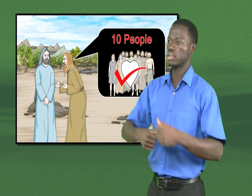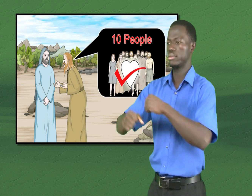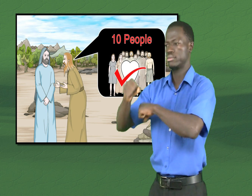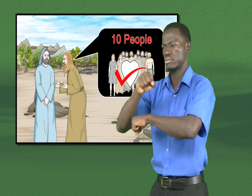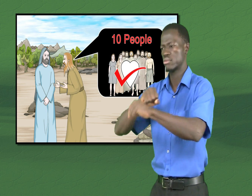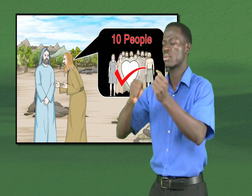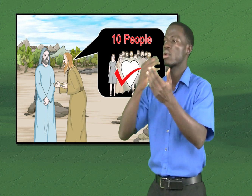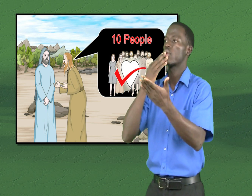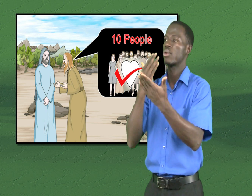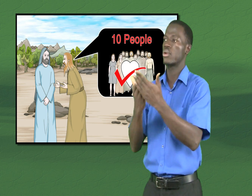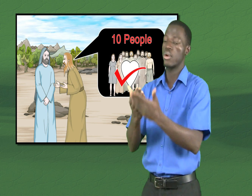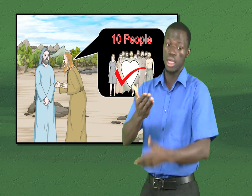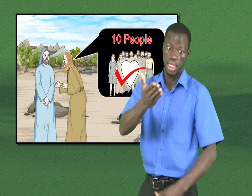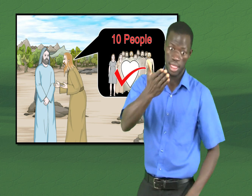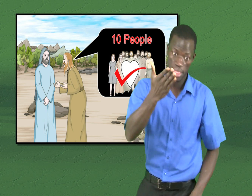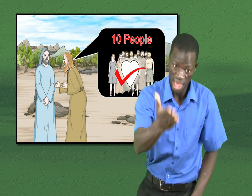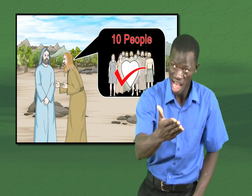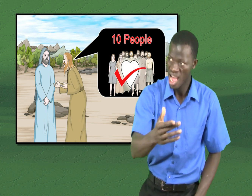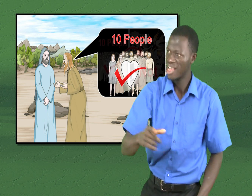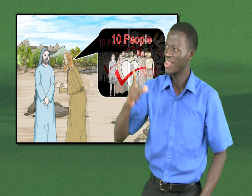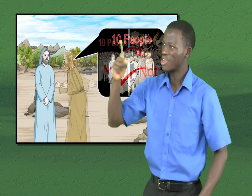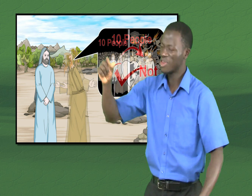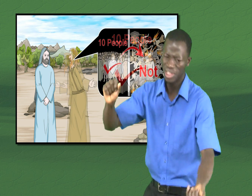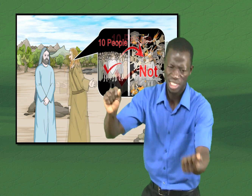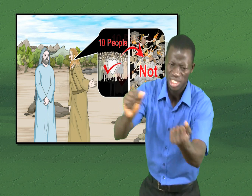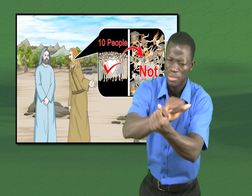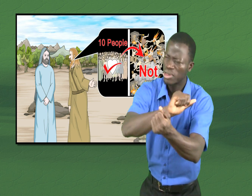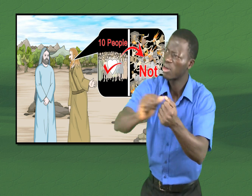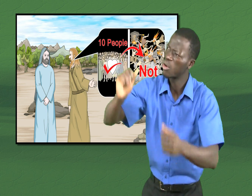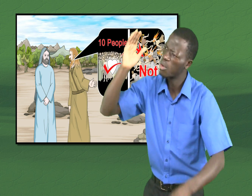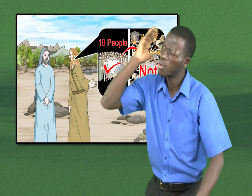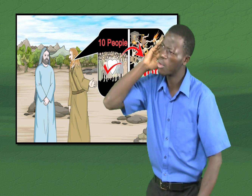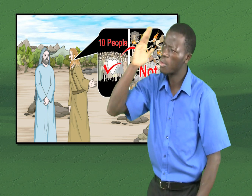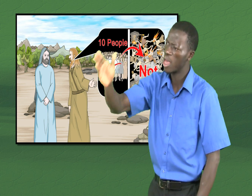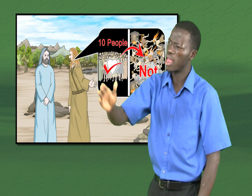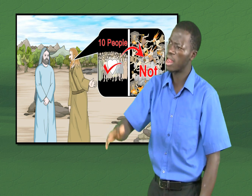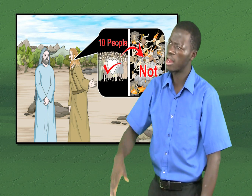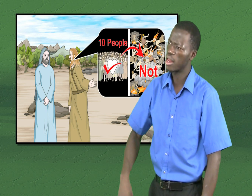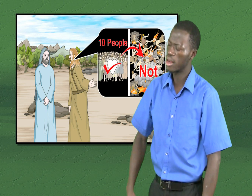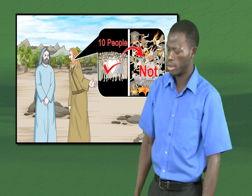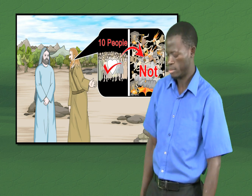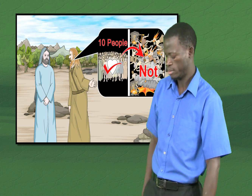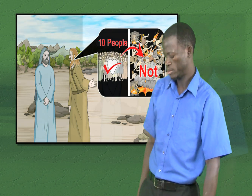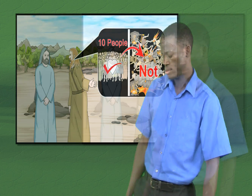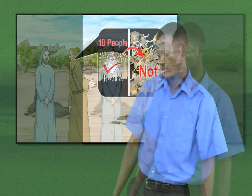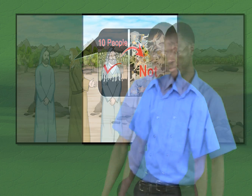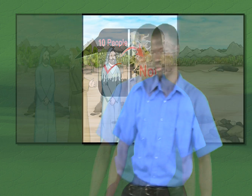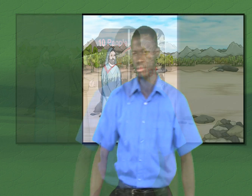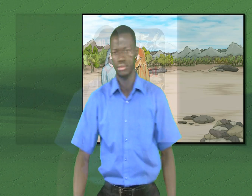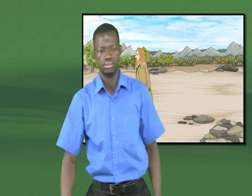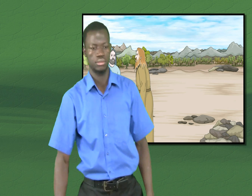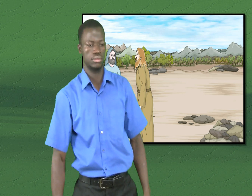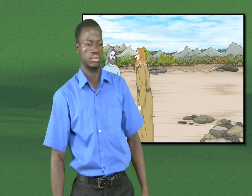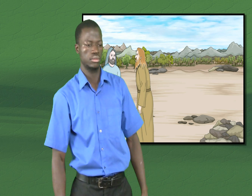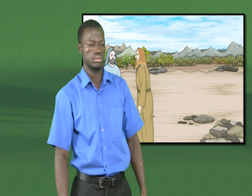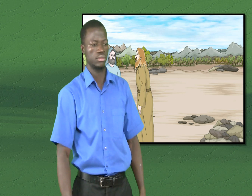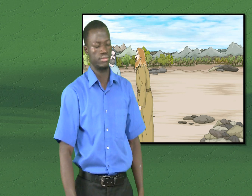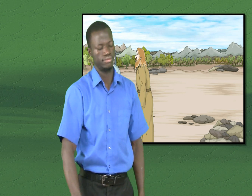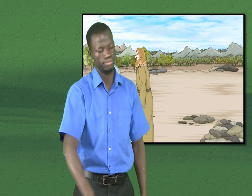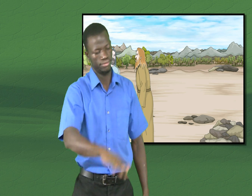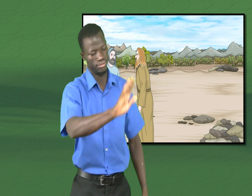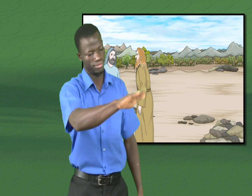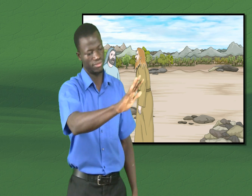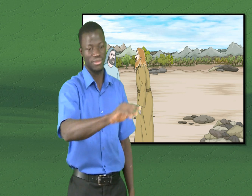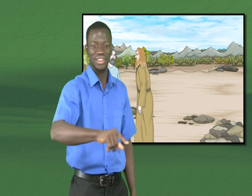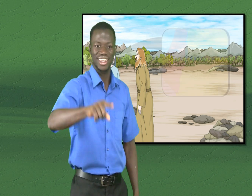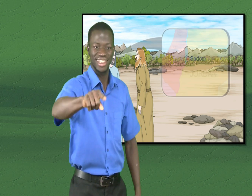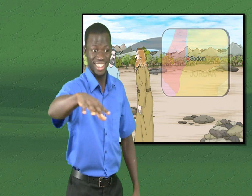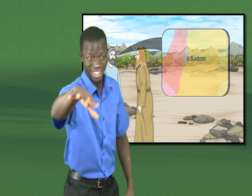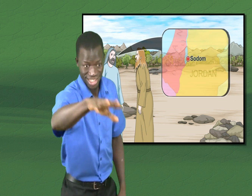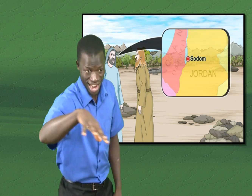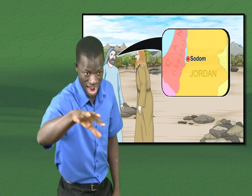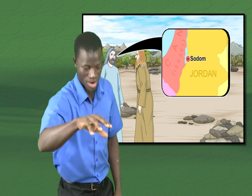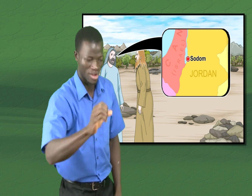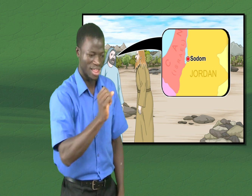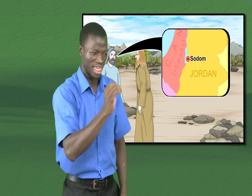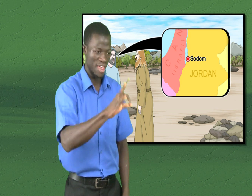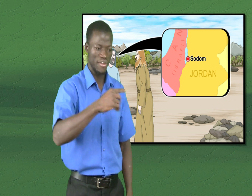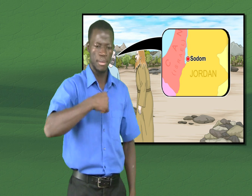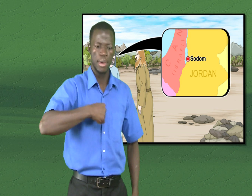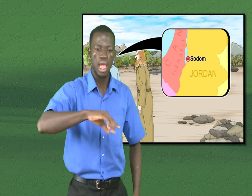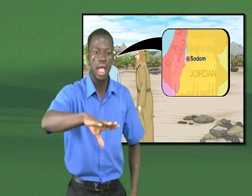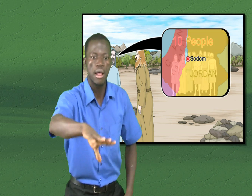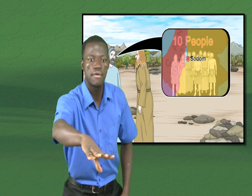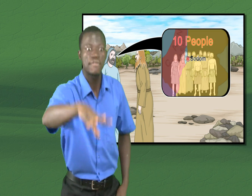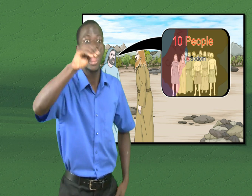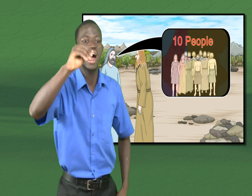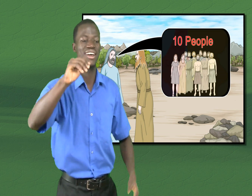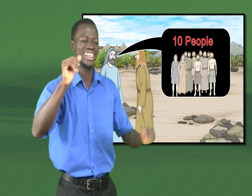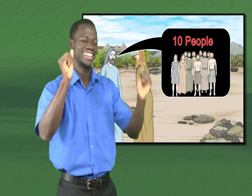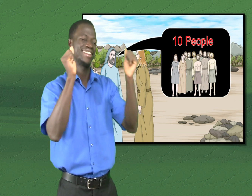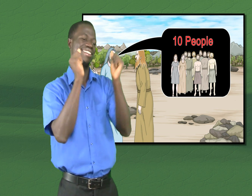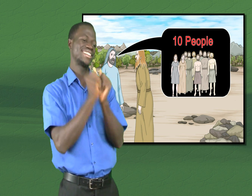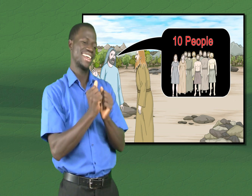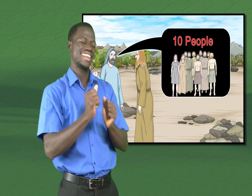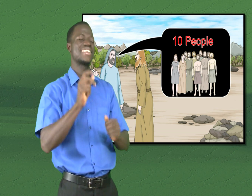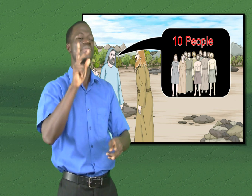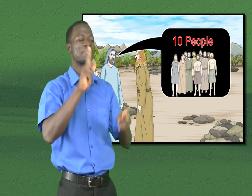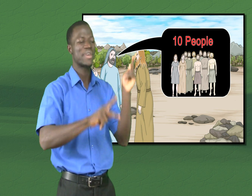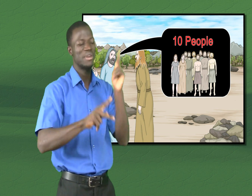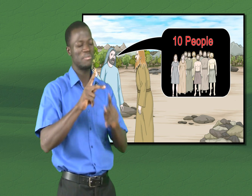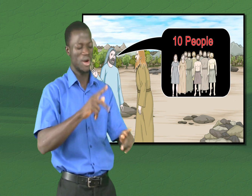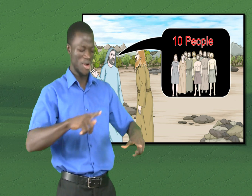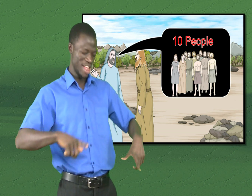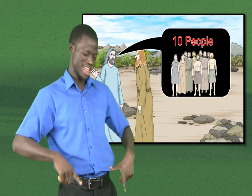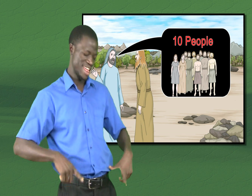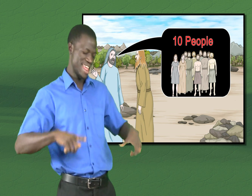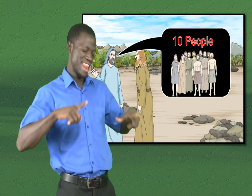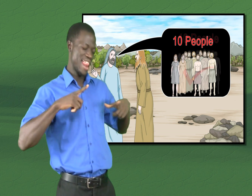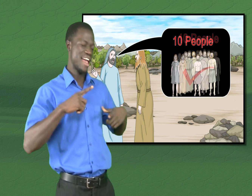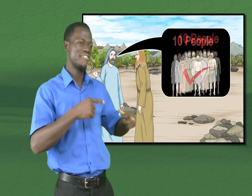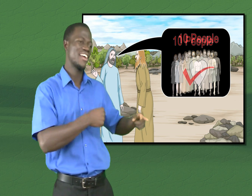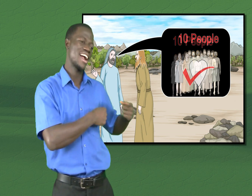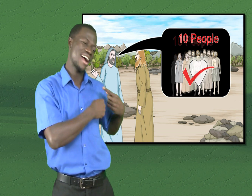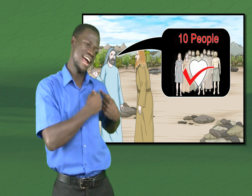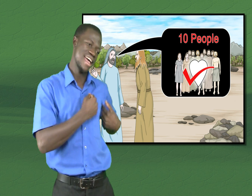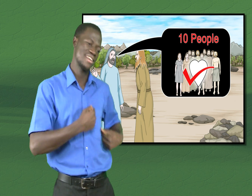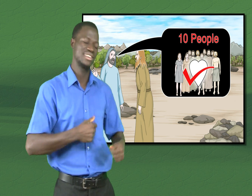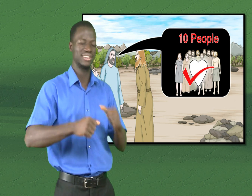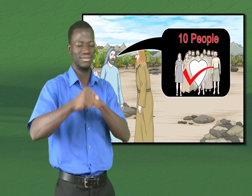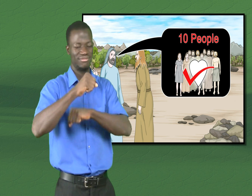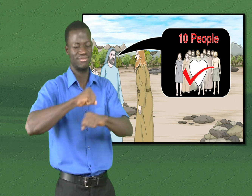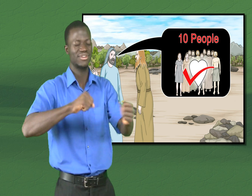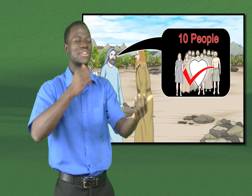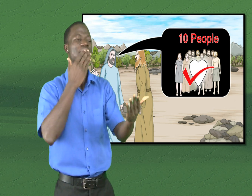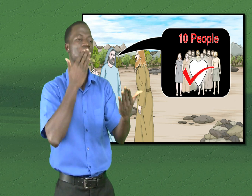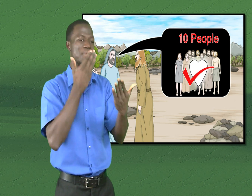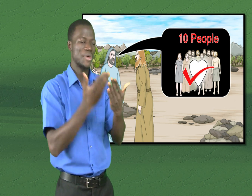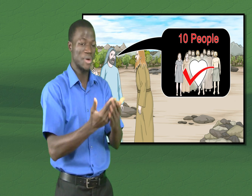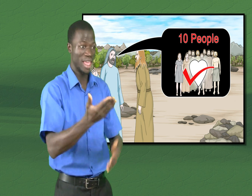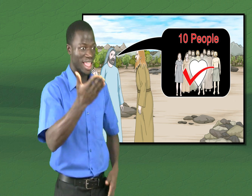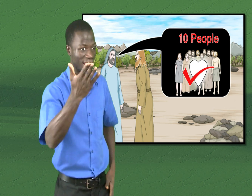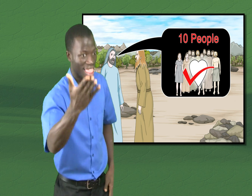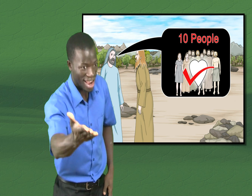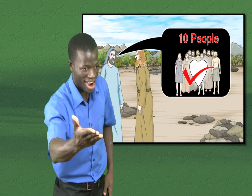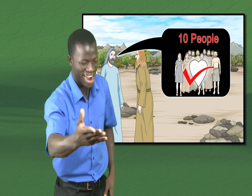Suppose ten are found there?”